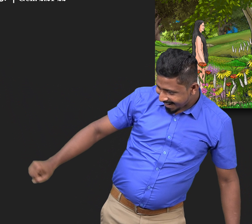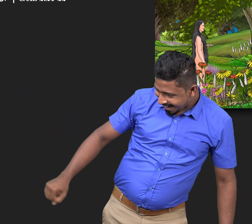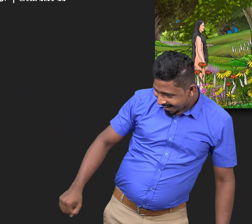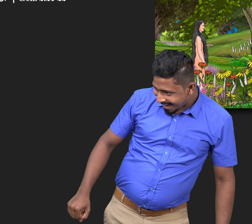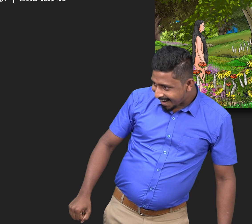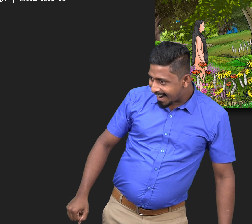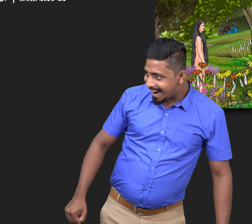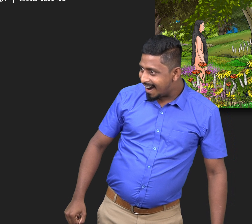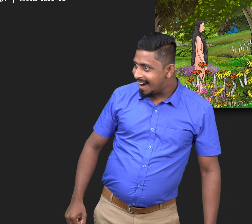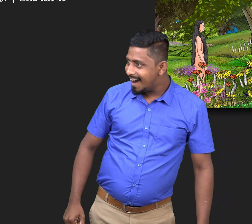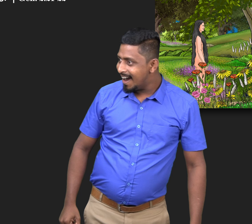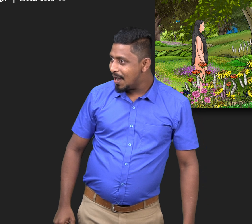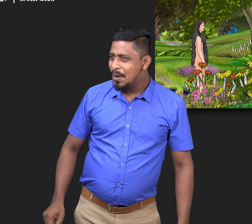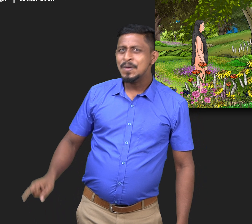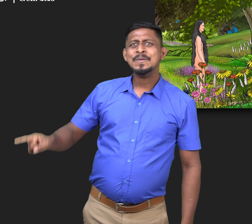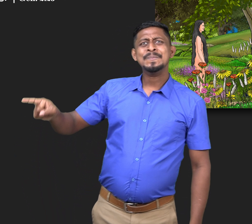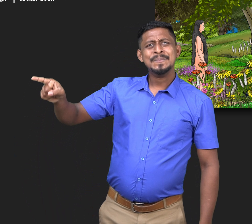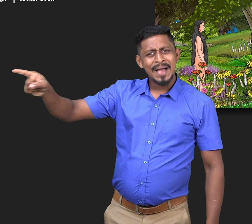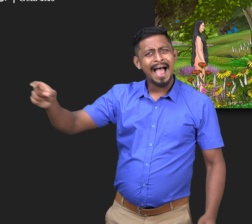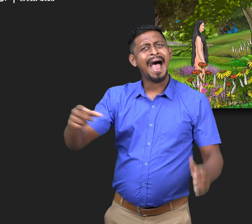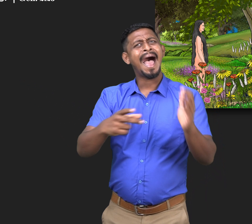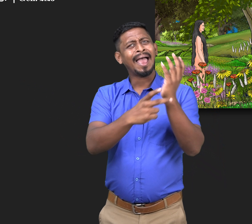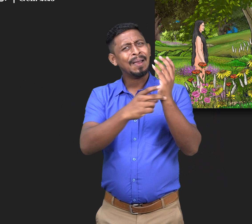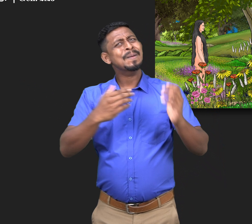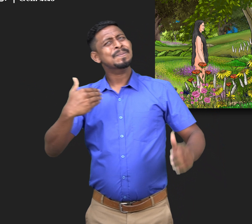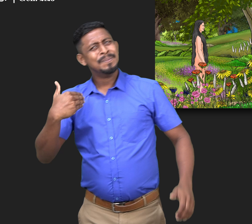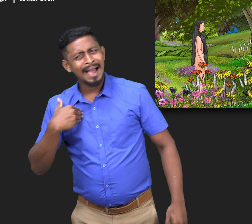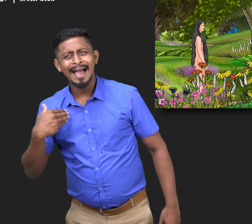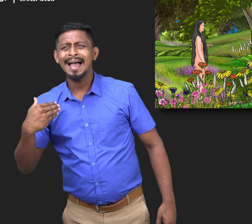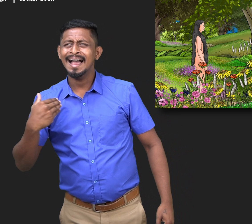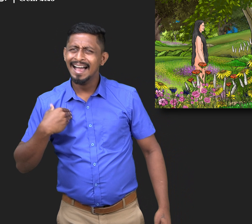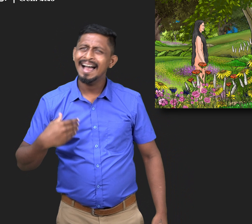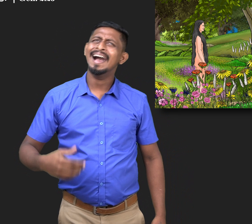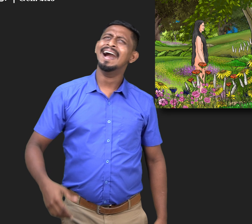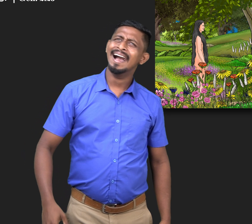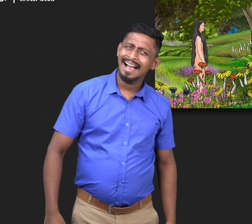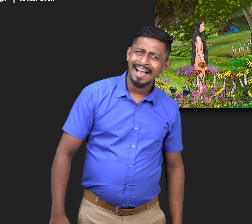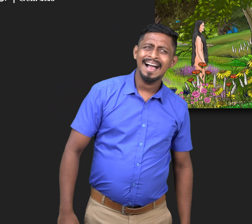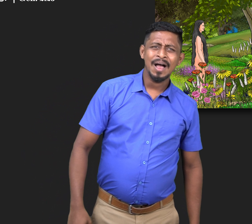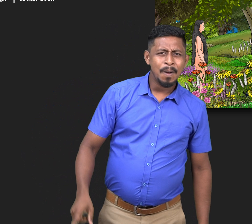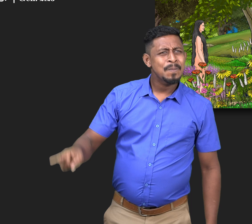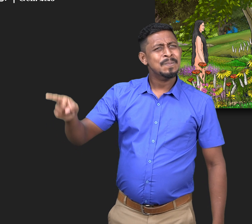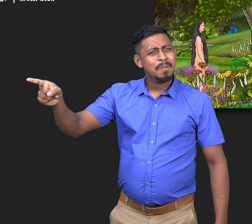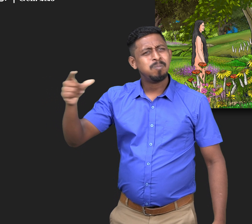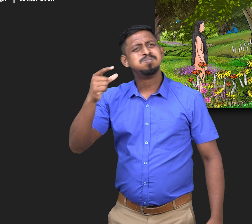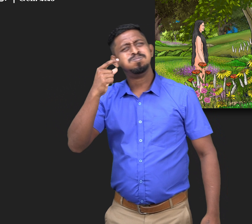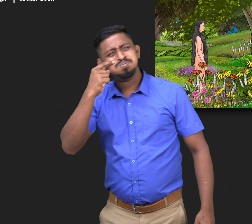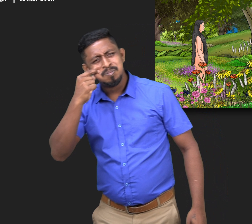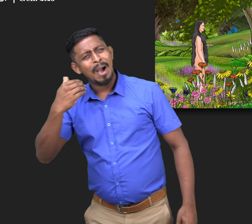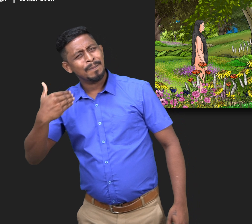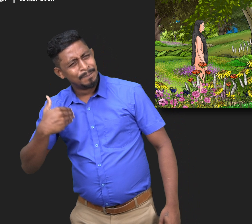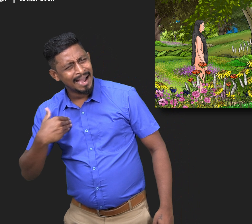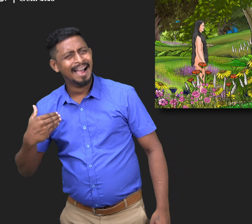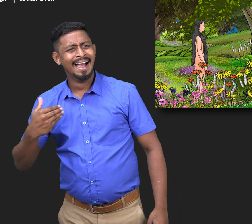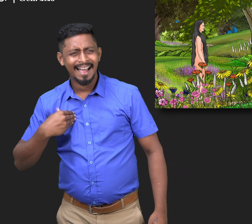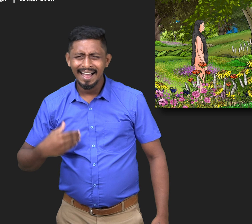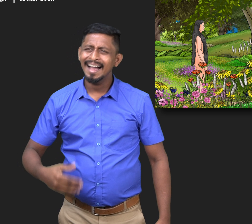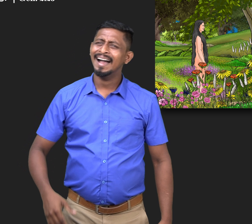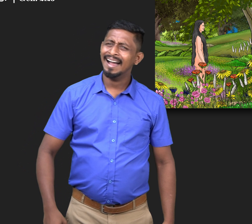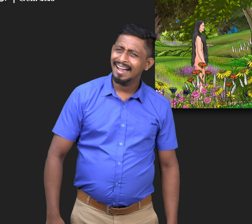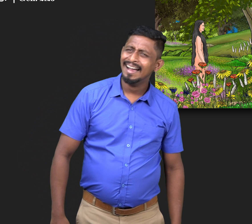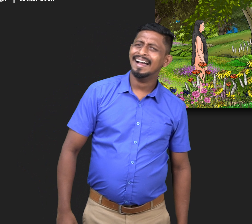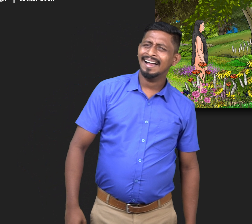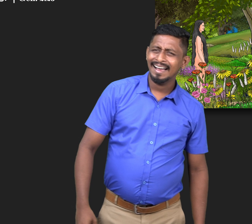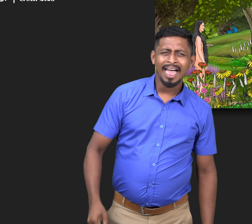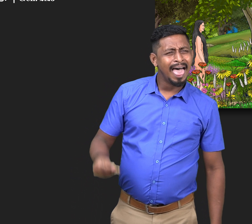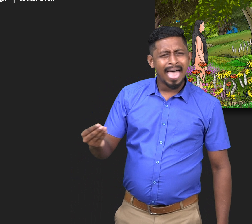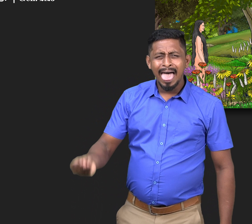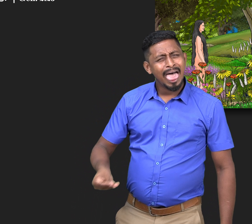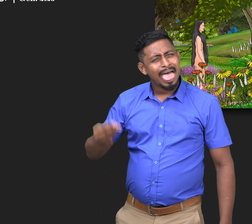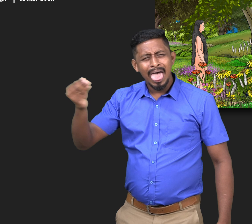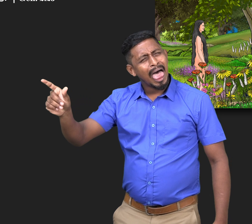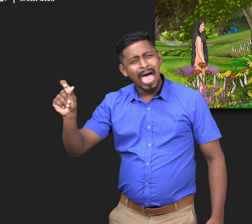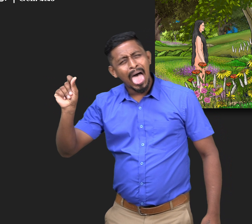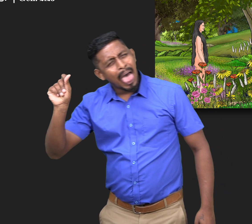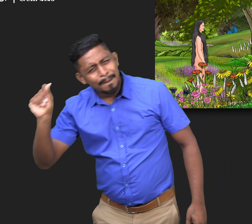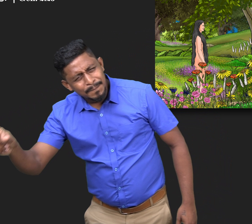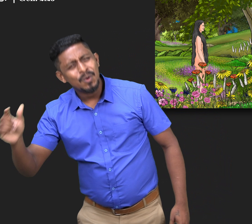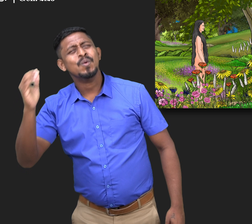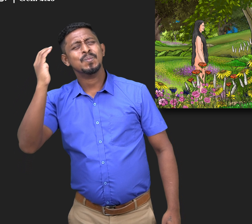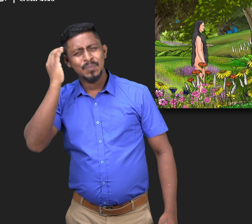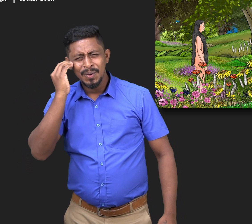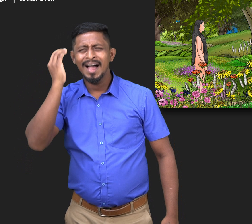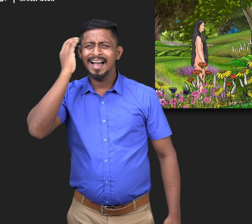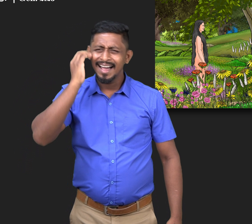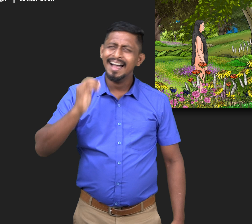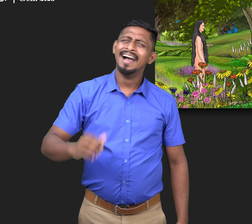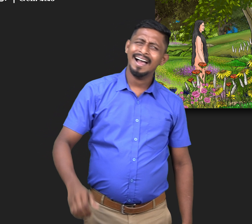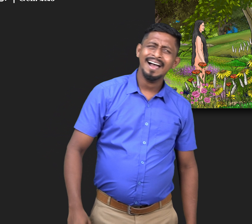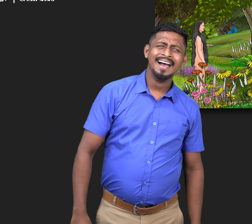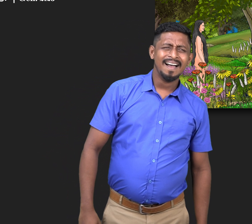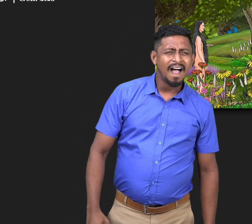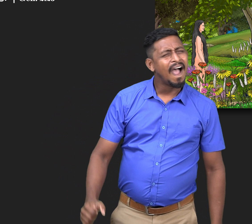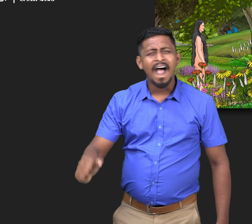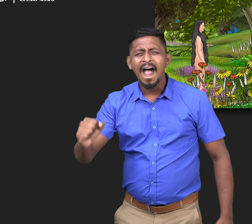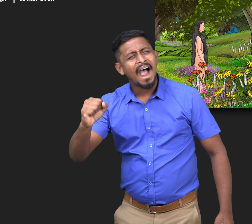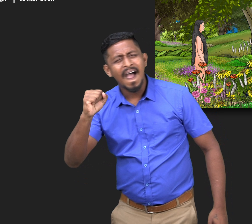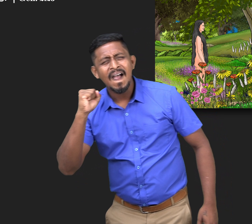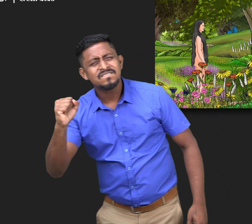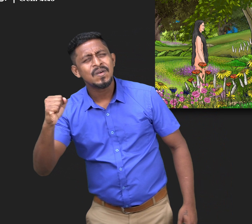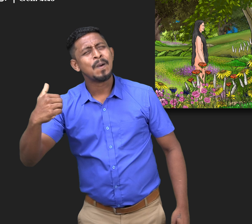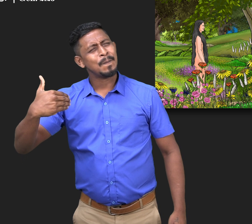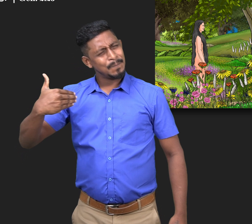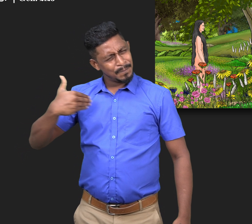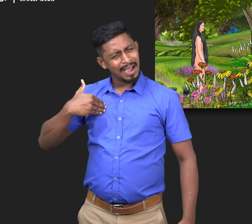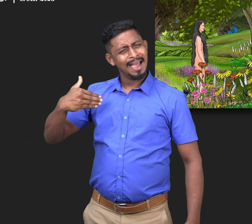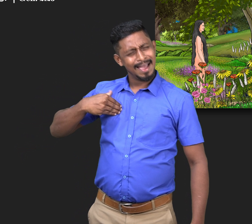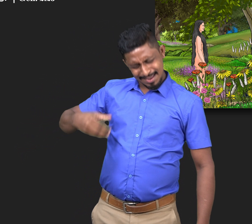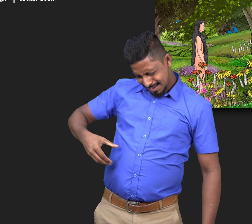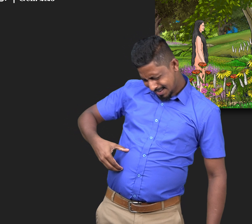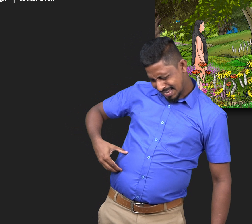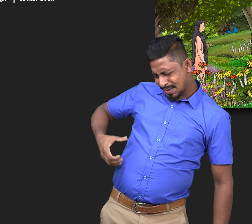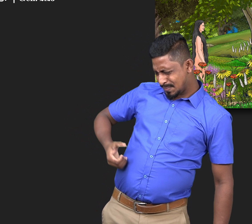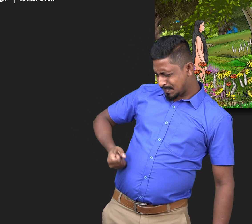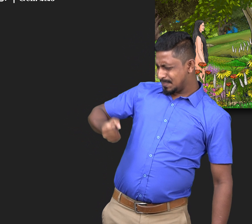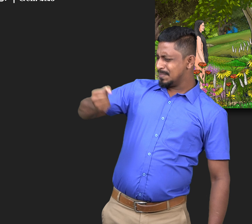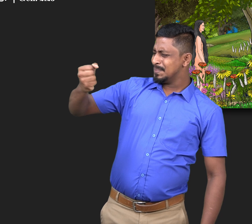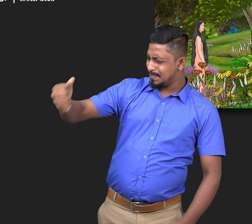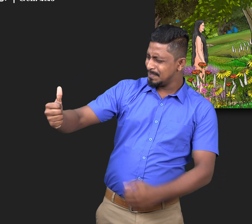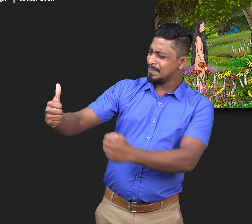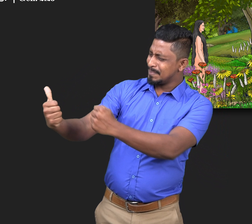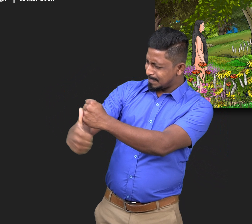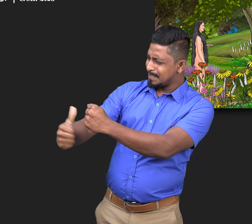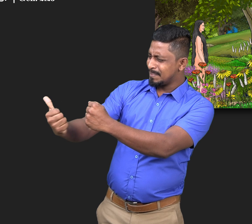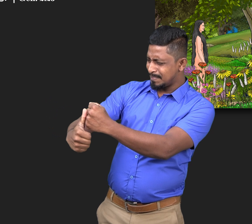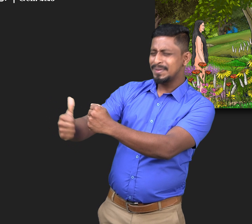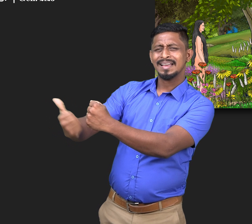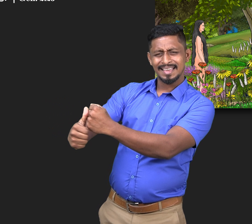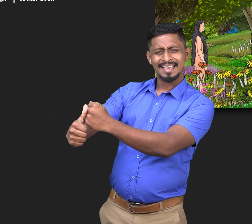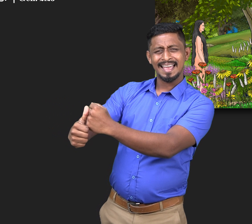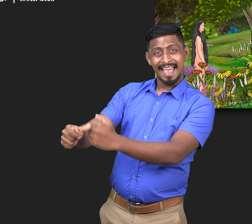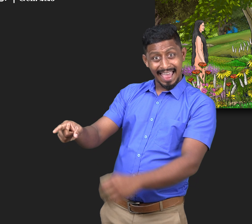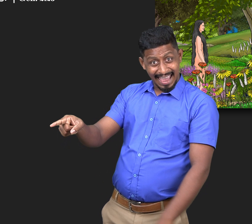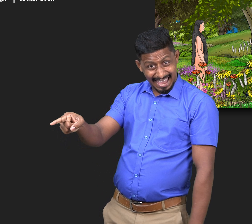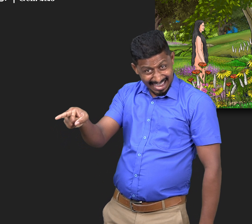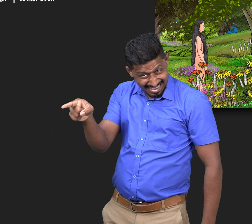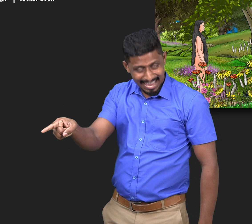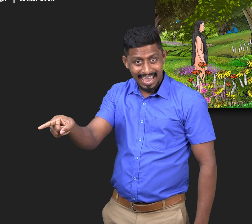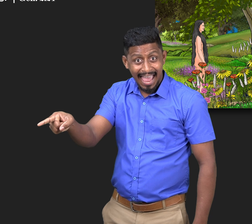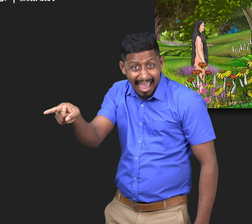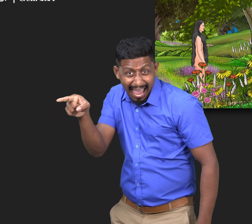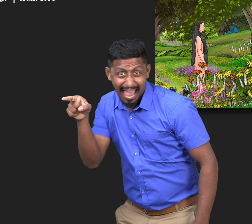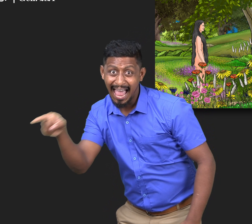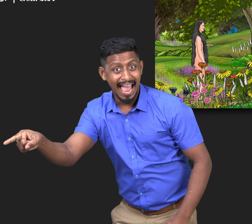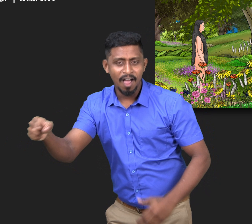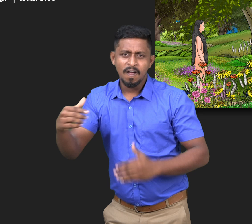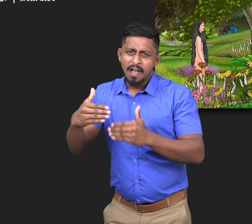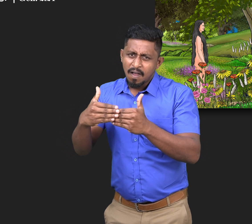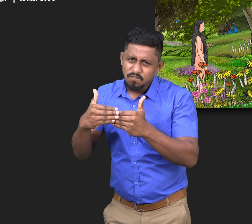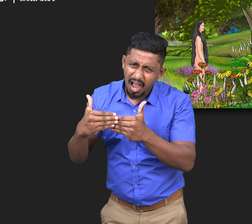And the man said: “This is now bone of my bones and flesh of my flesh; she shall be called ‘woman,’ for out of man she was taken.”